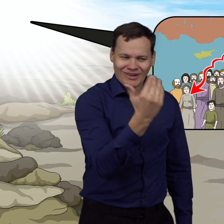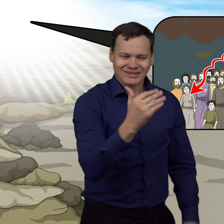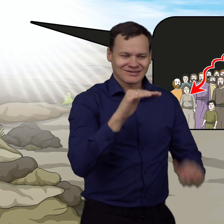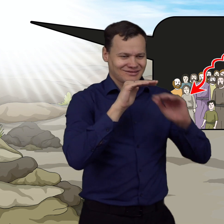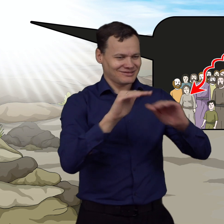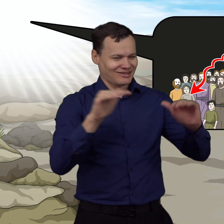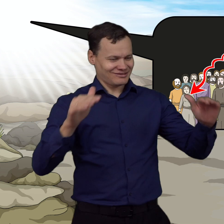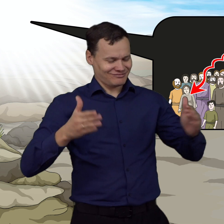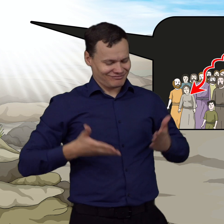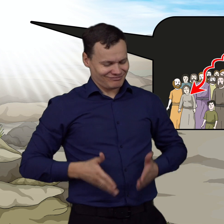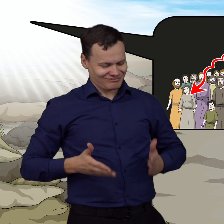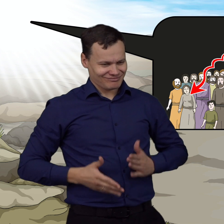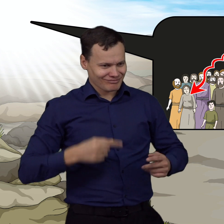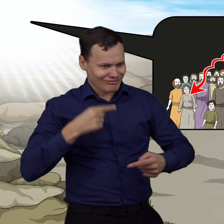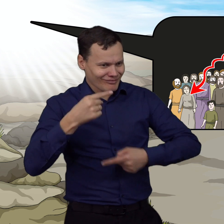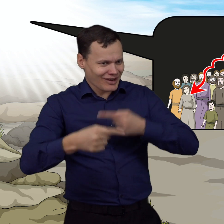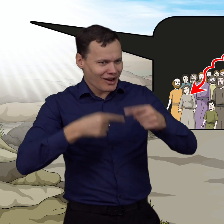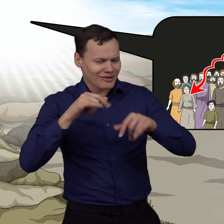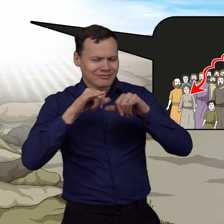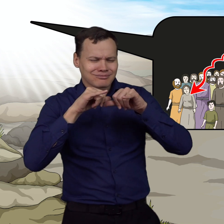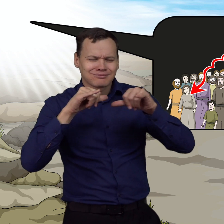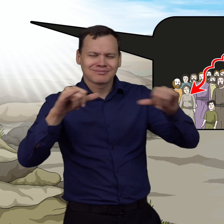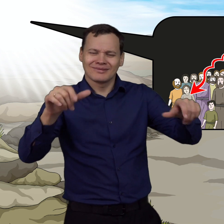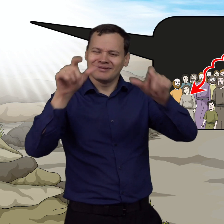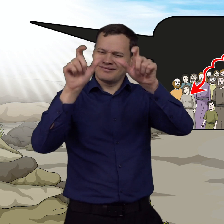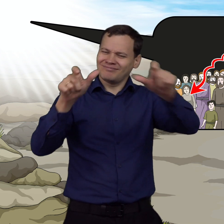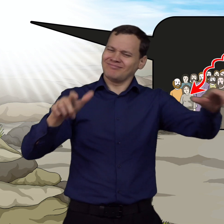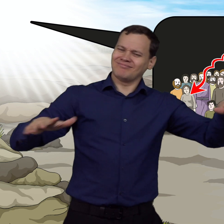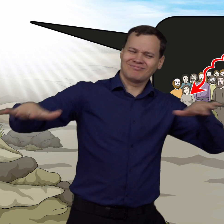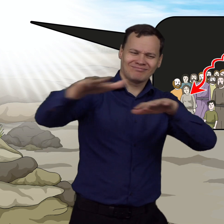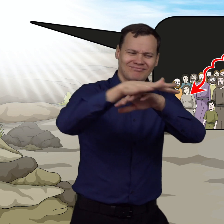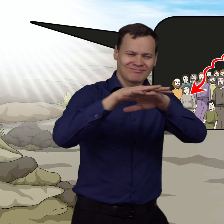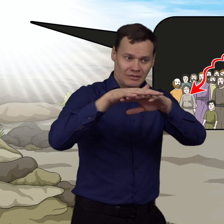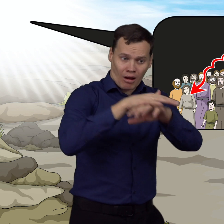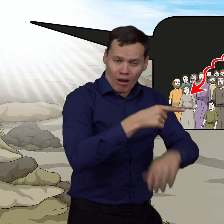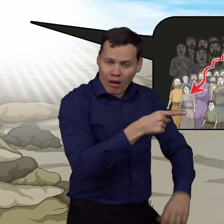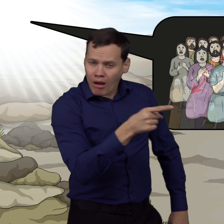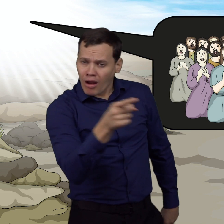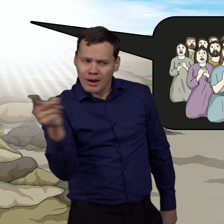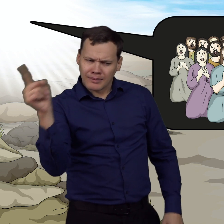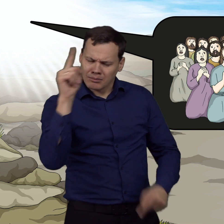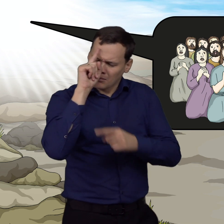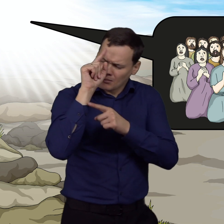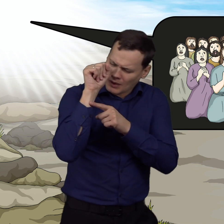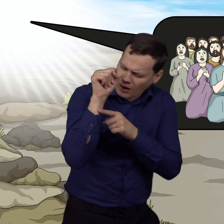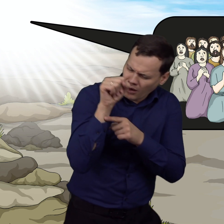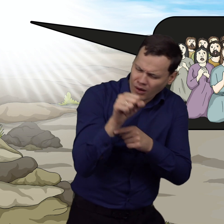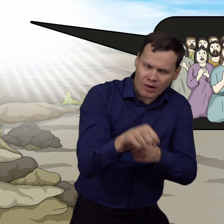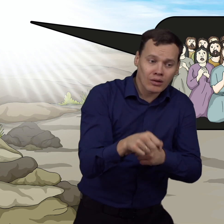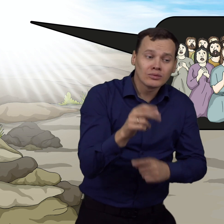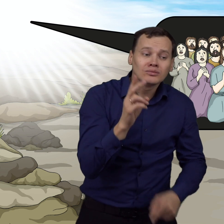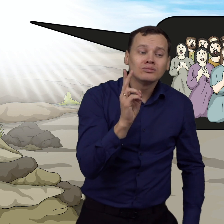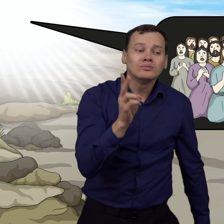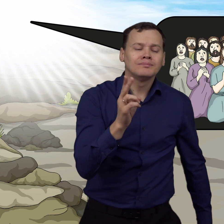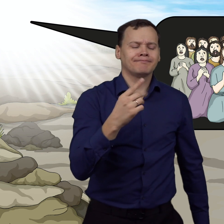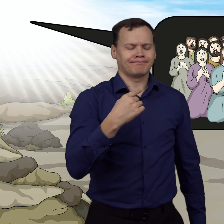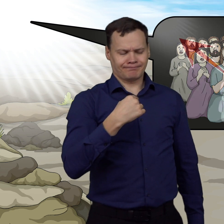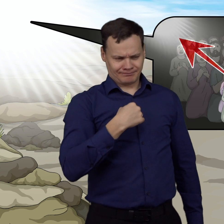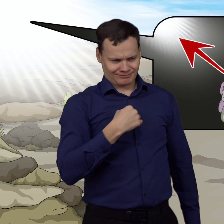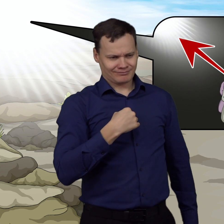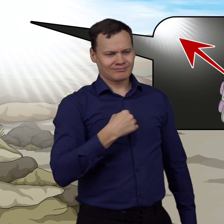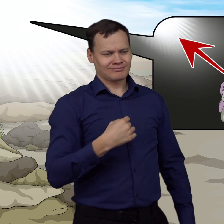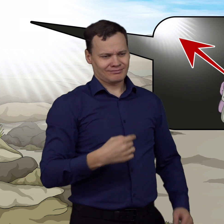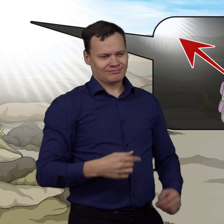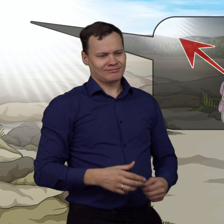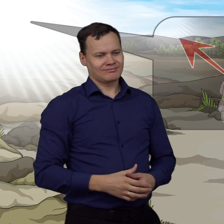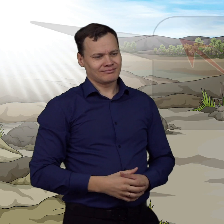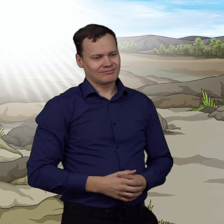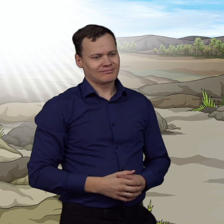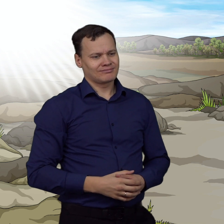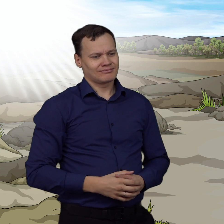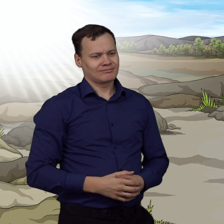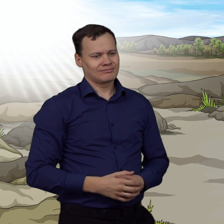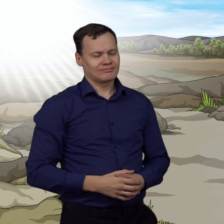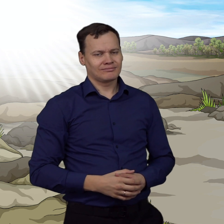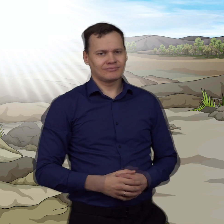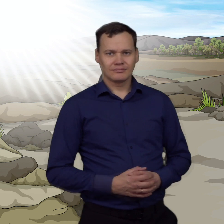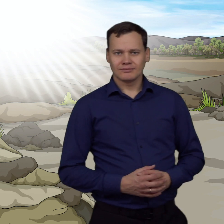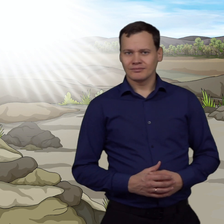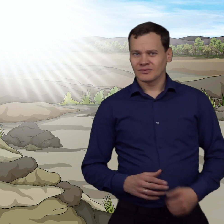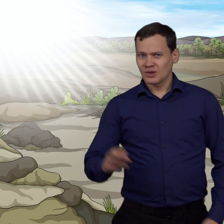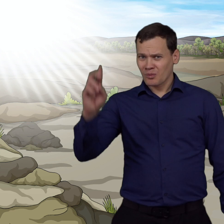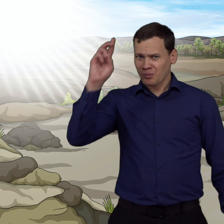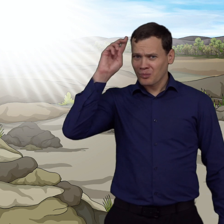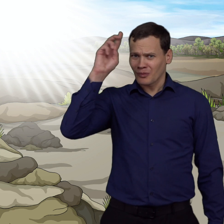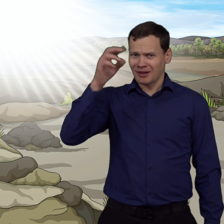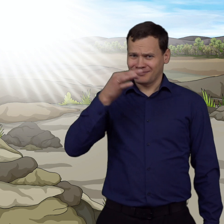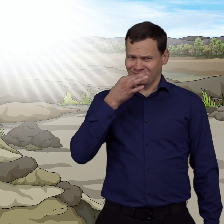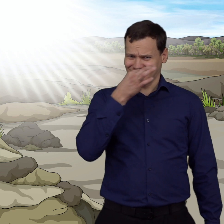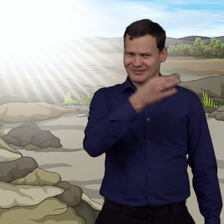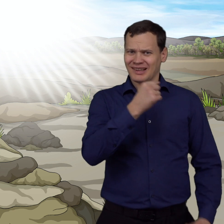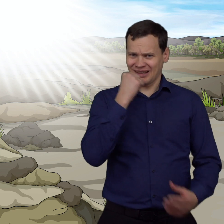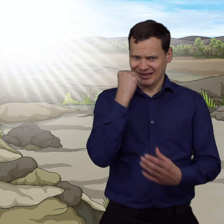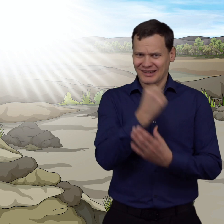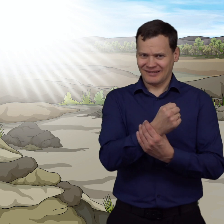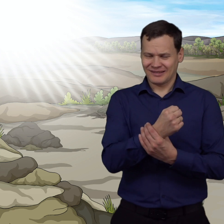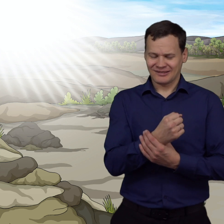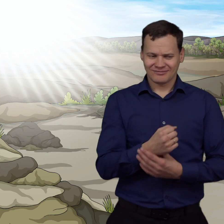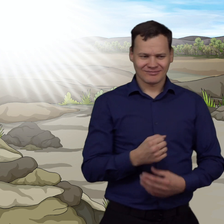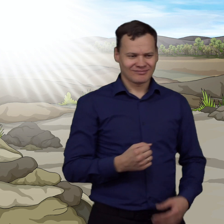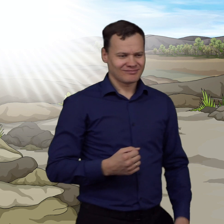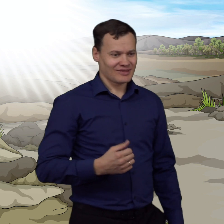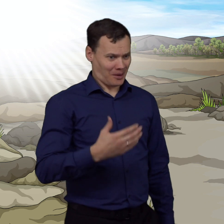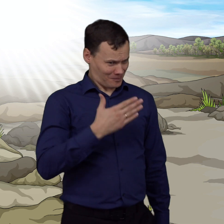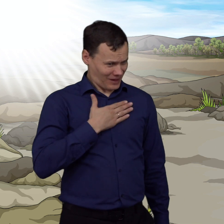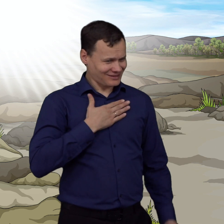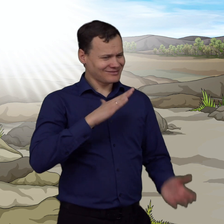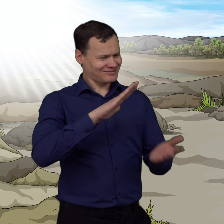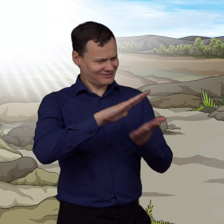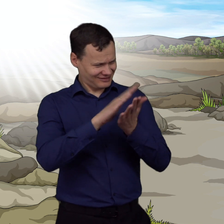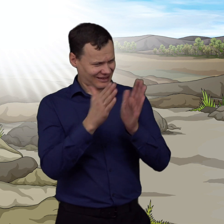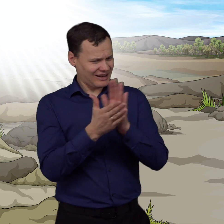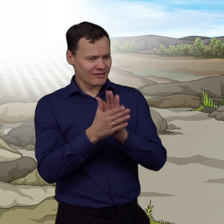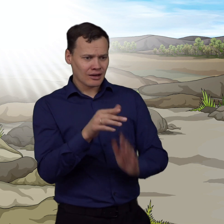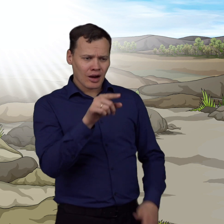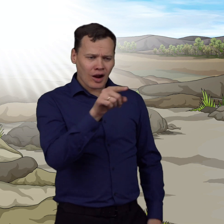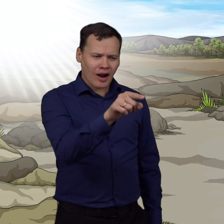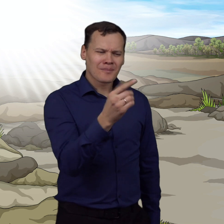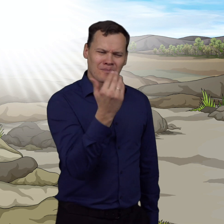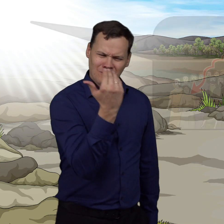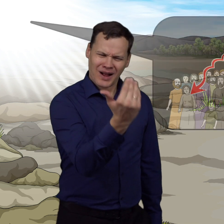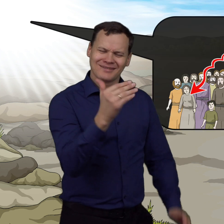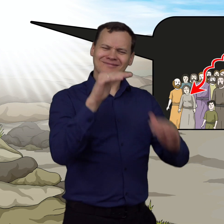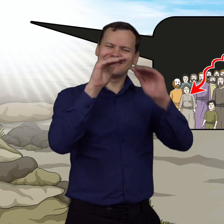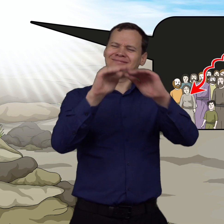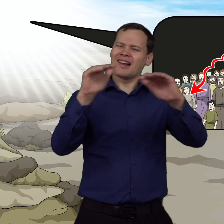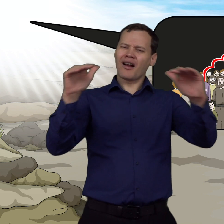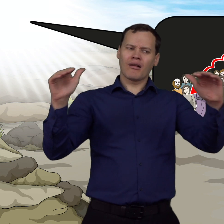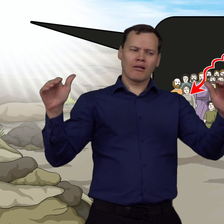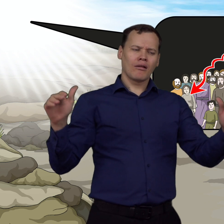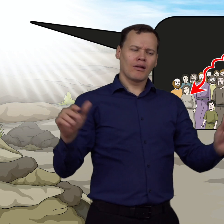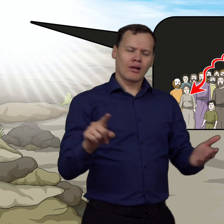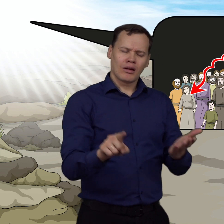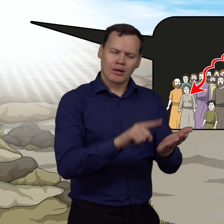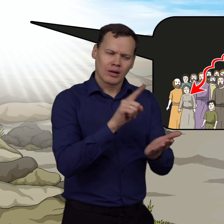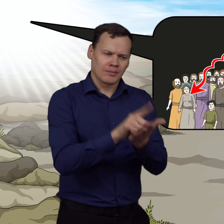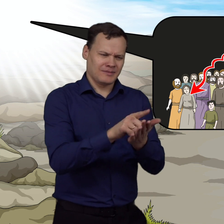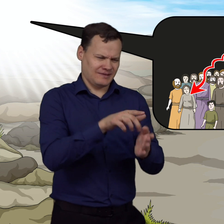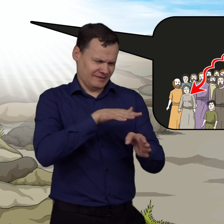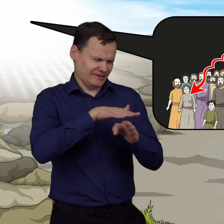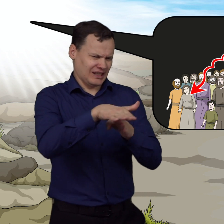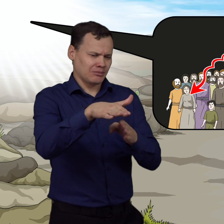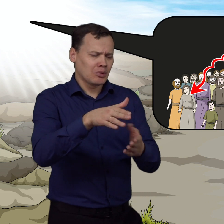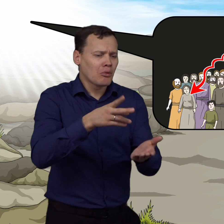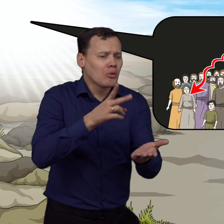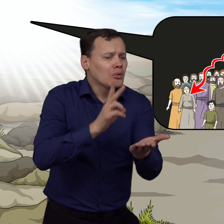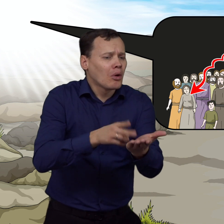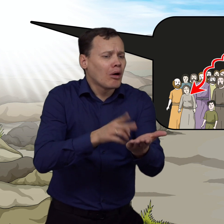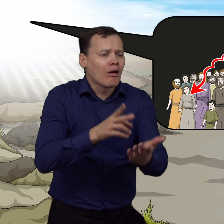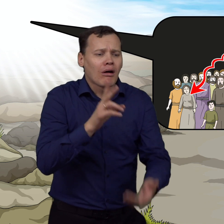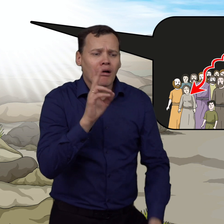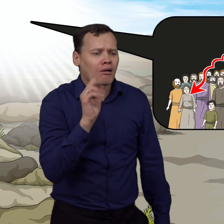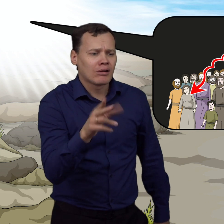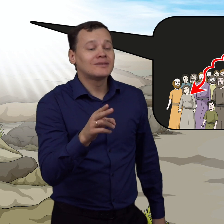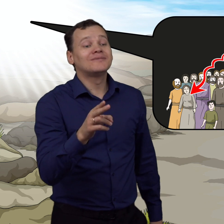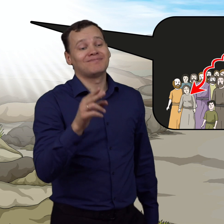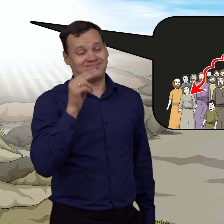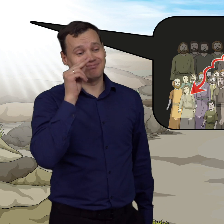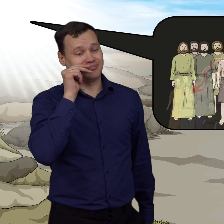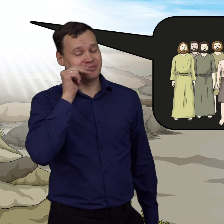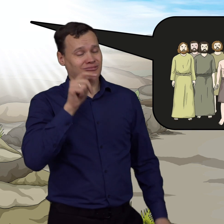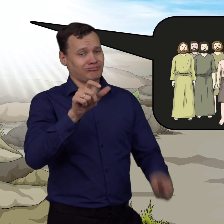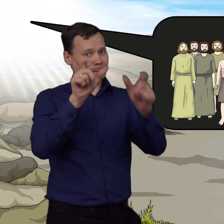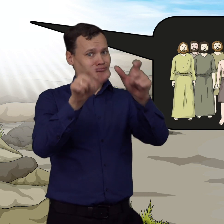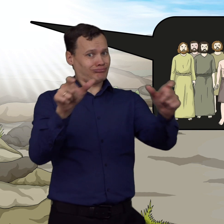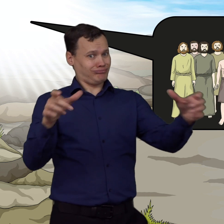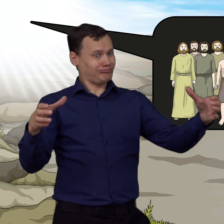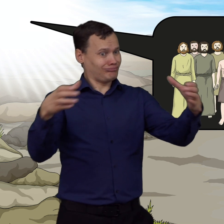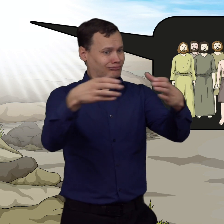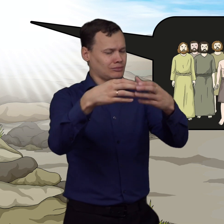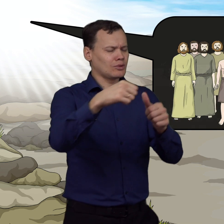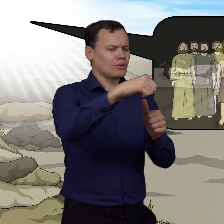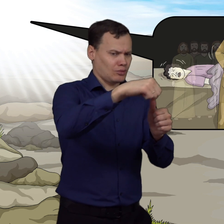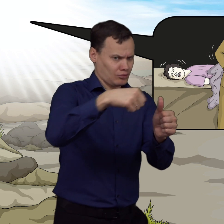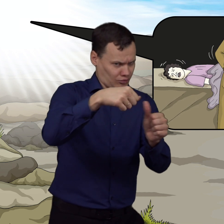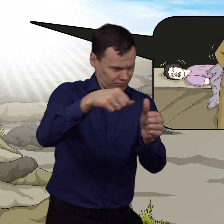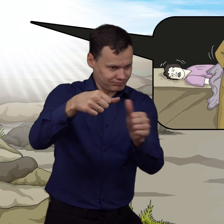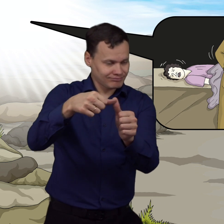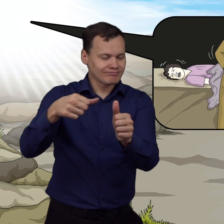God also said to Abraham, “You must keep My covenant—you and your descendants in the generations after you.